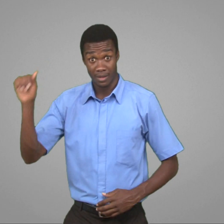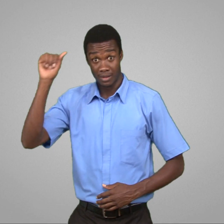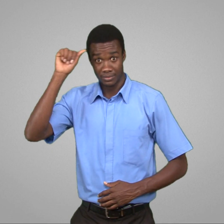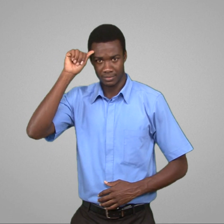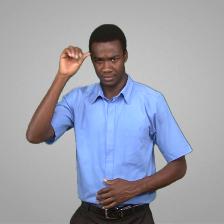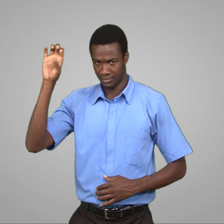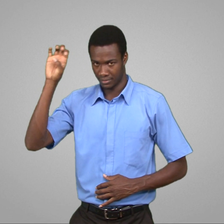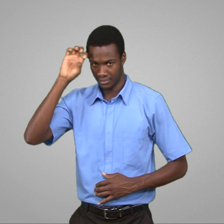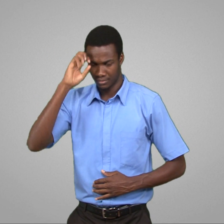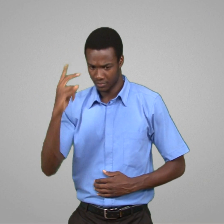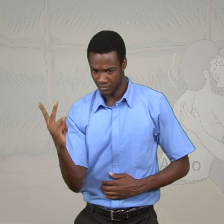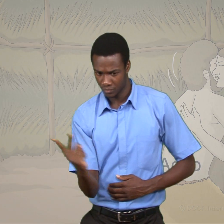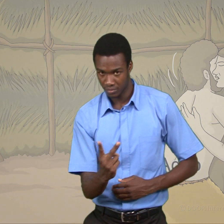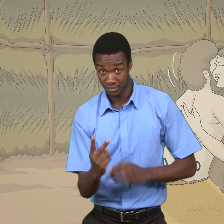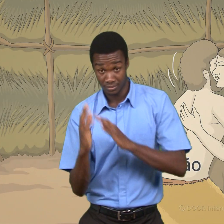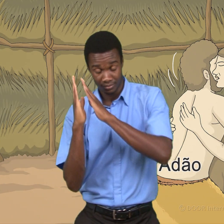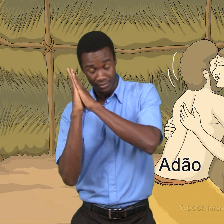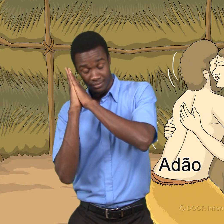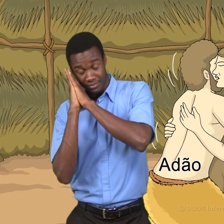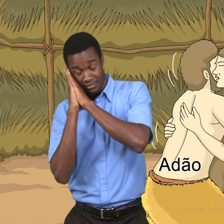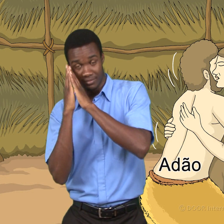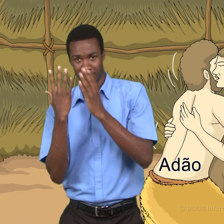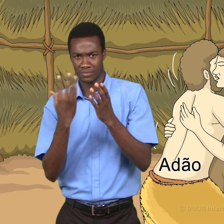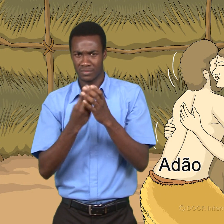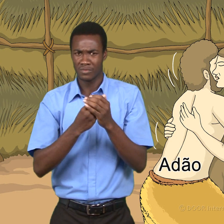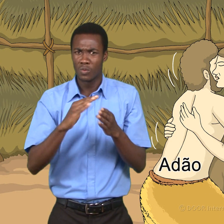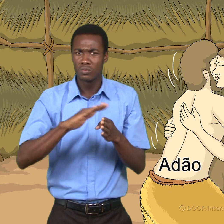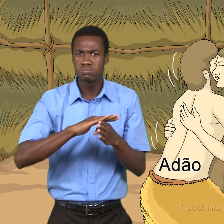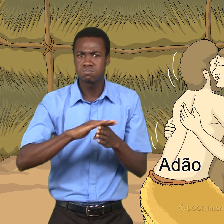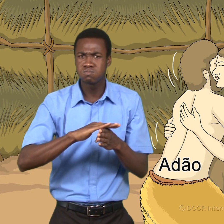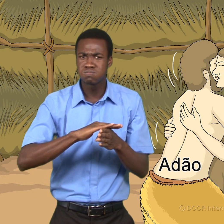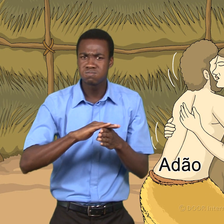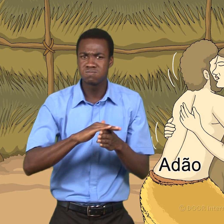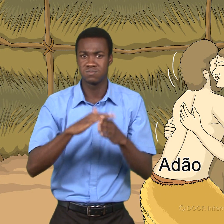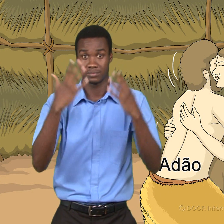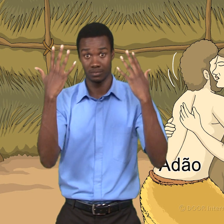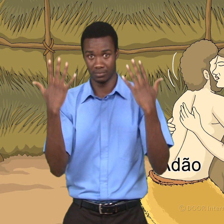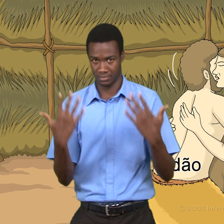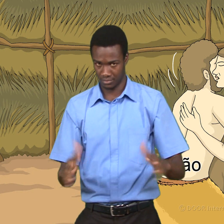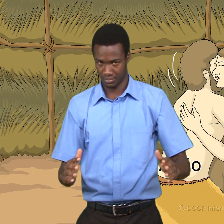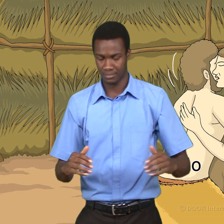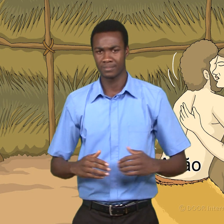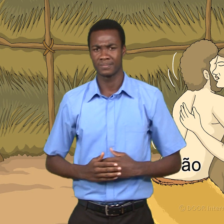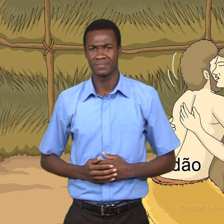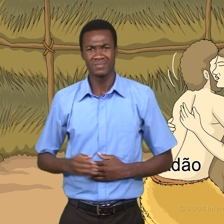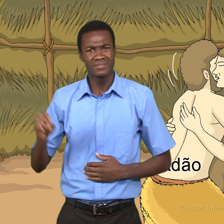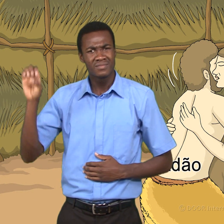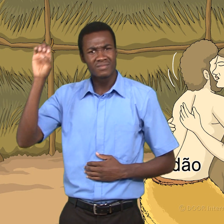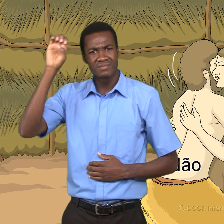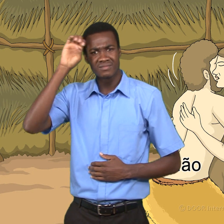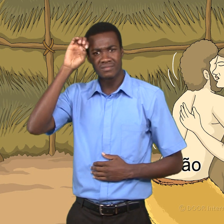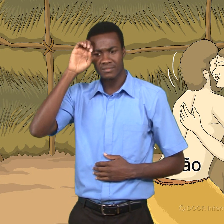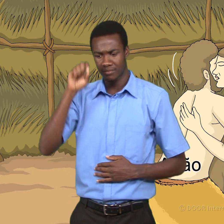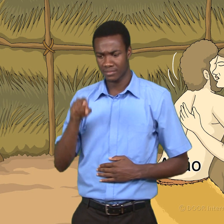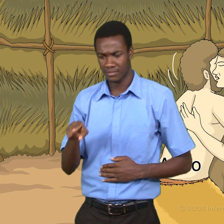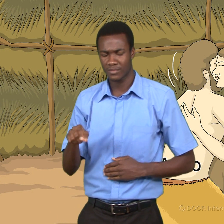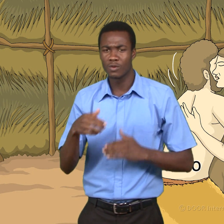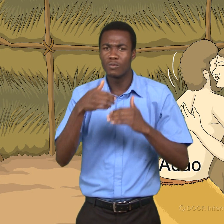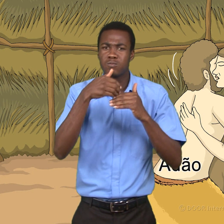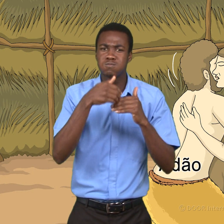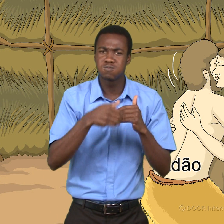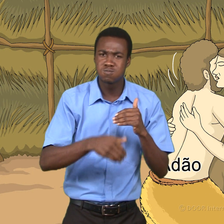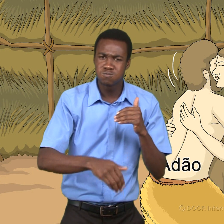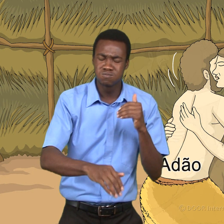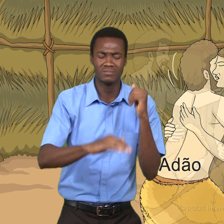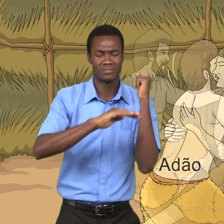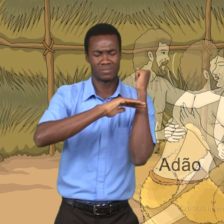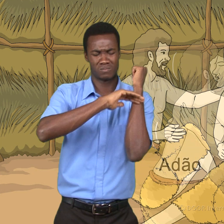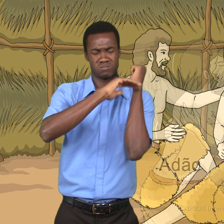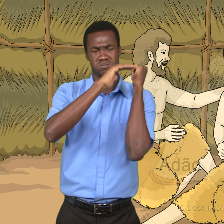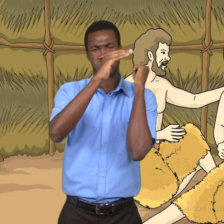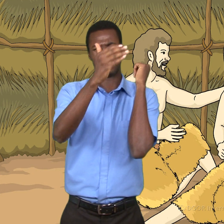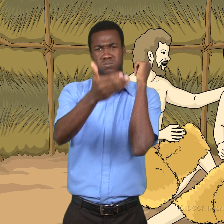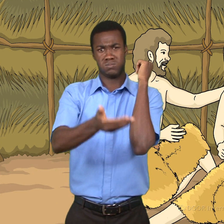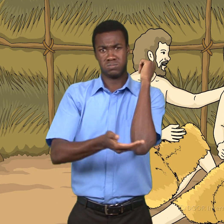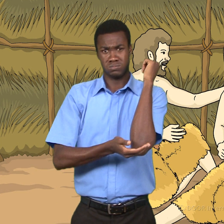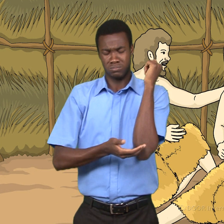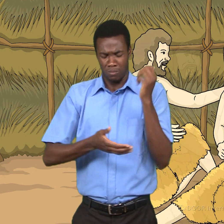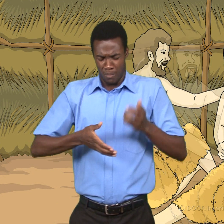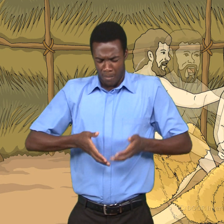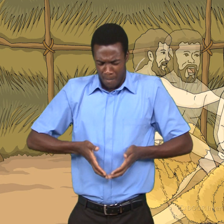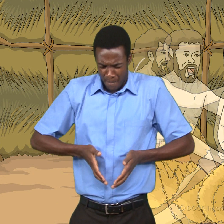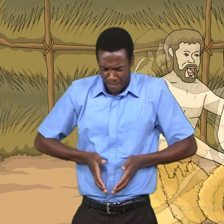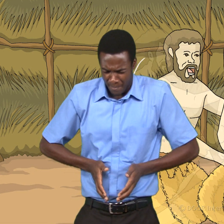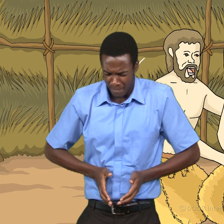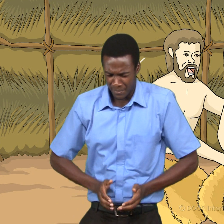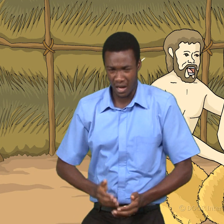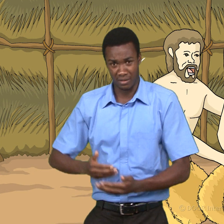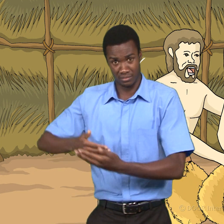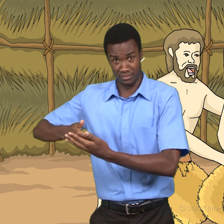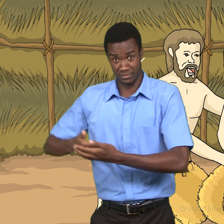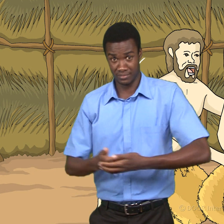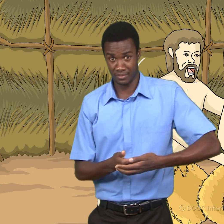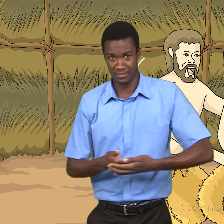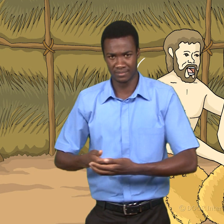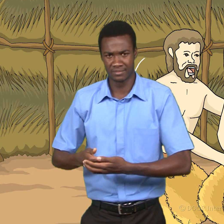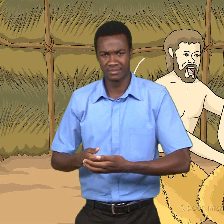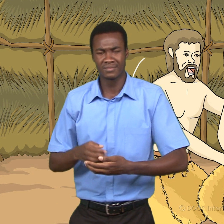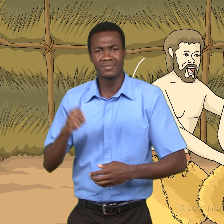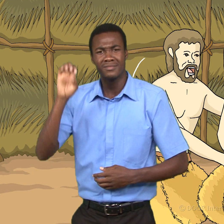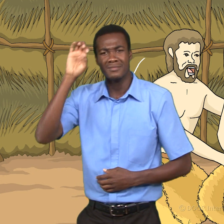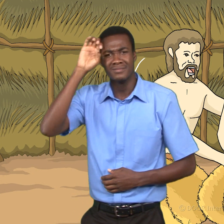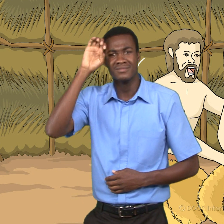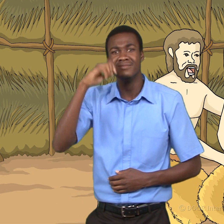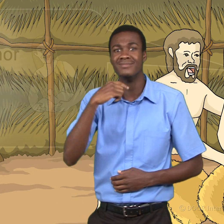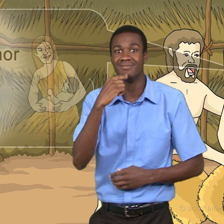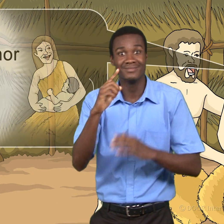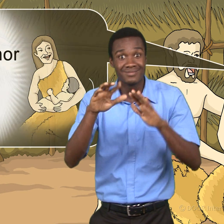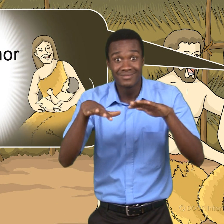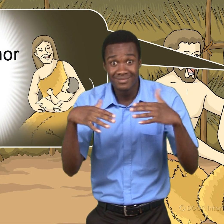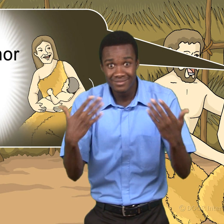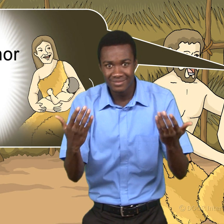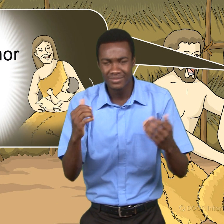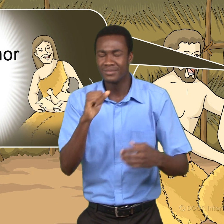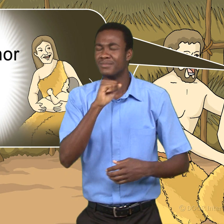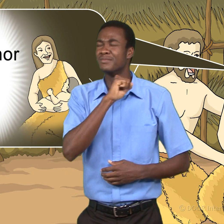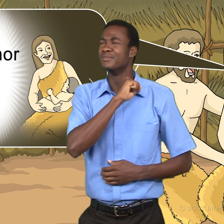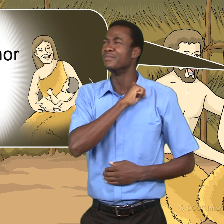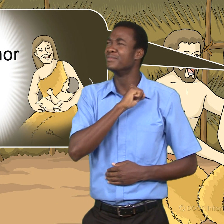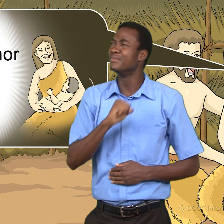And Adam had relations with his wife Eve, and she conceived and gave birth to Cain.